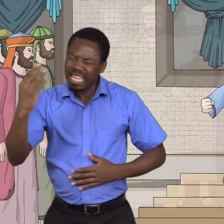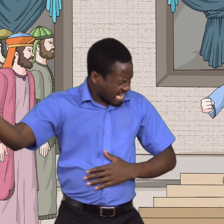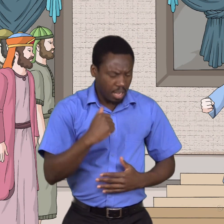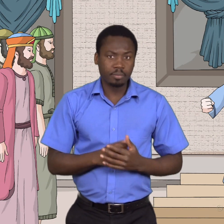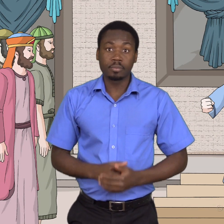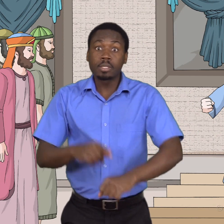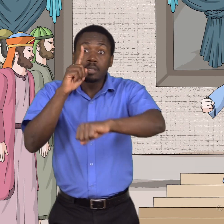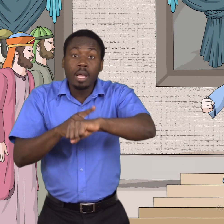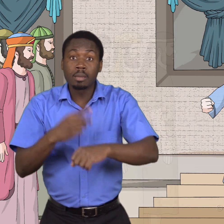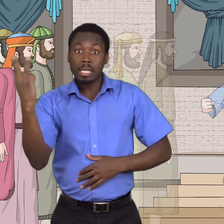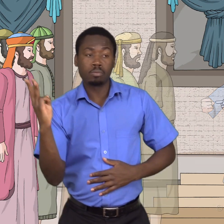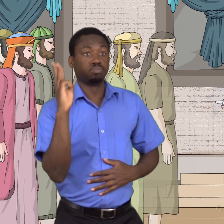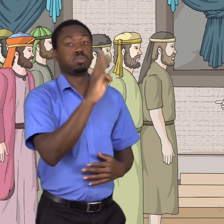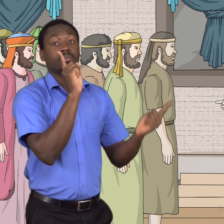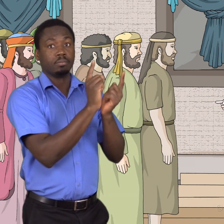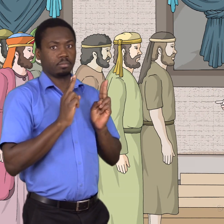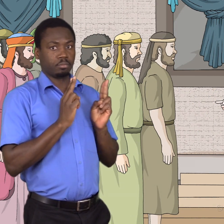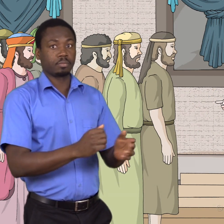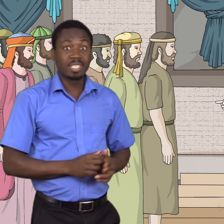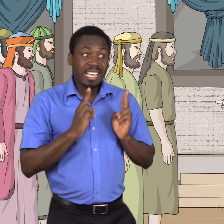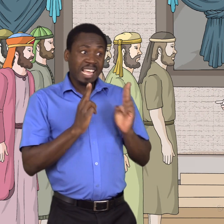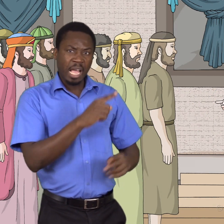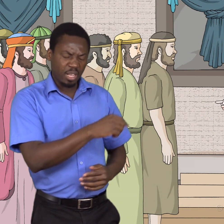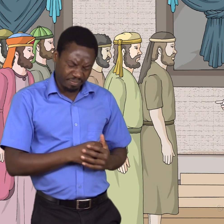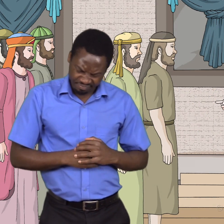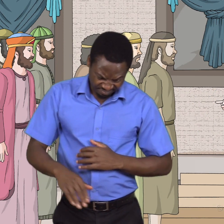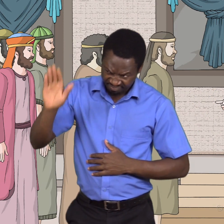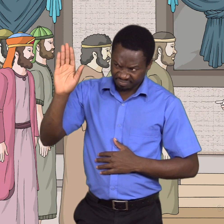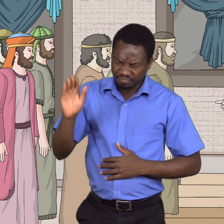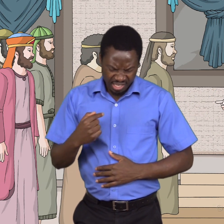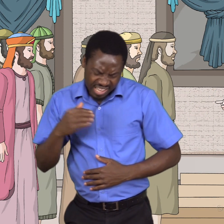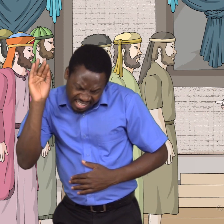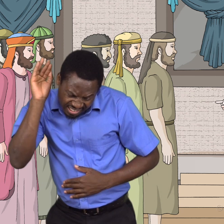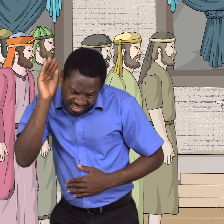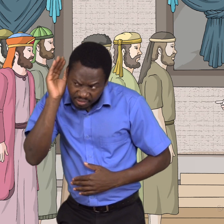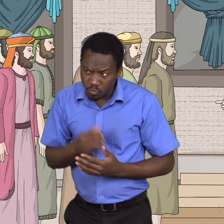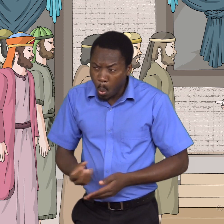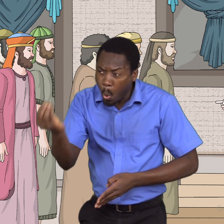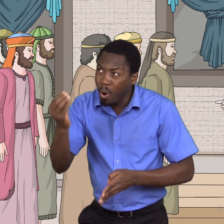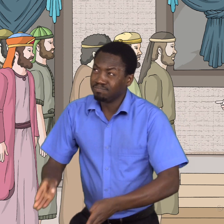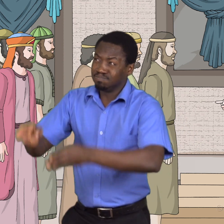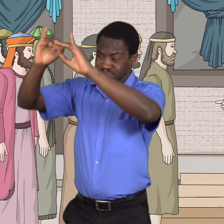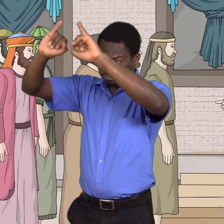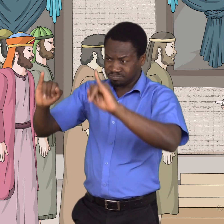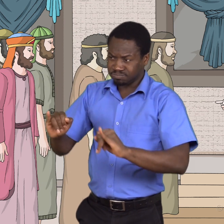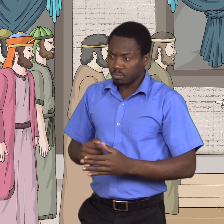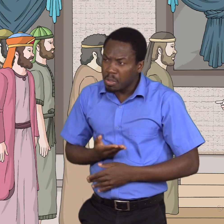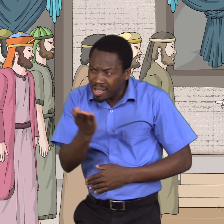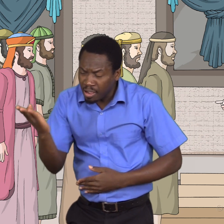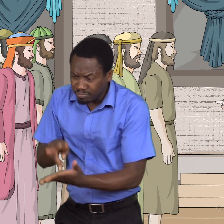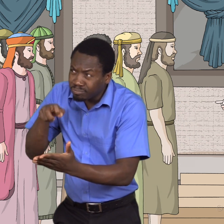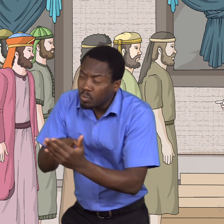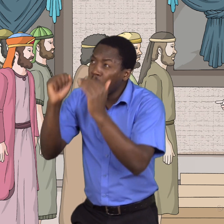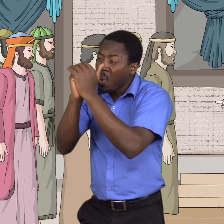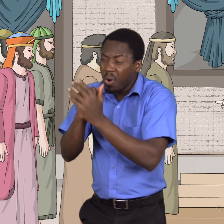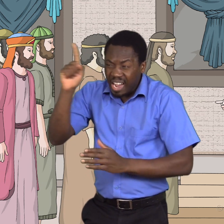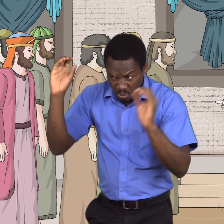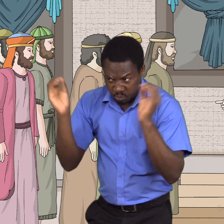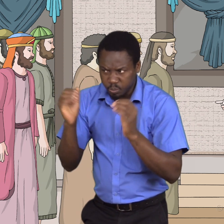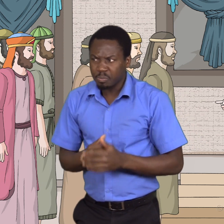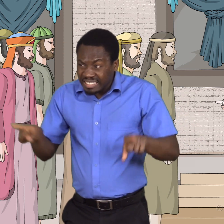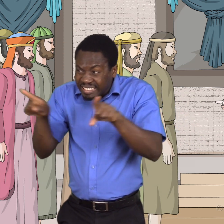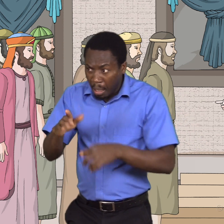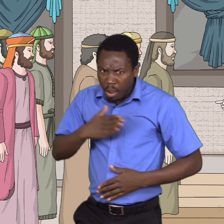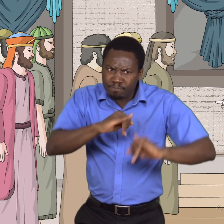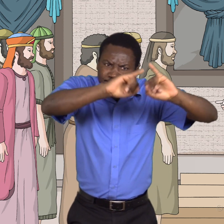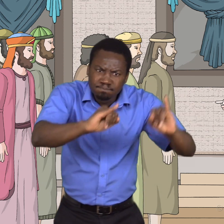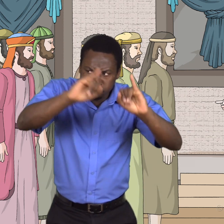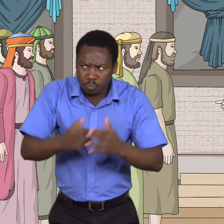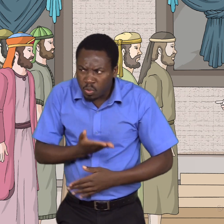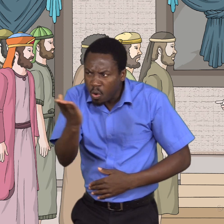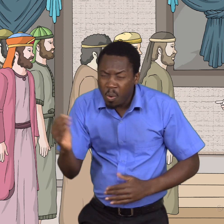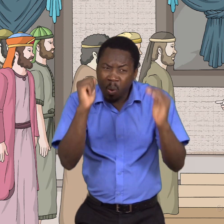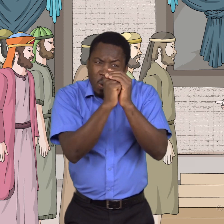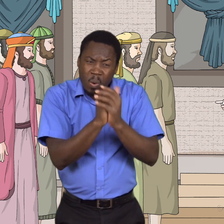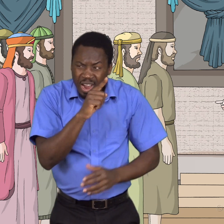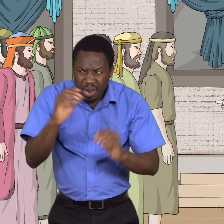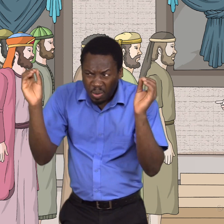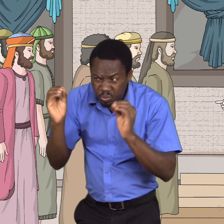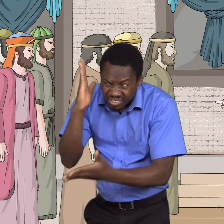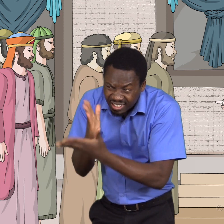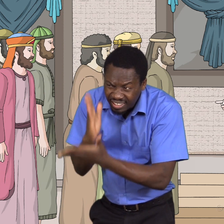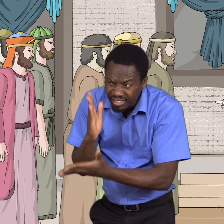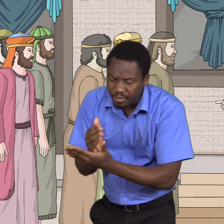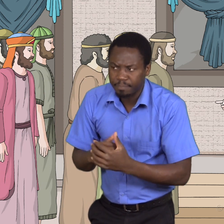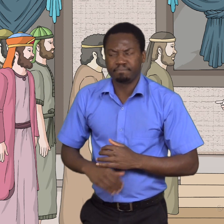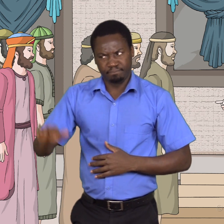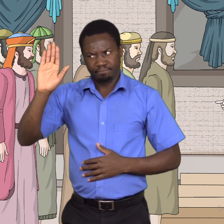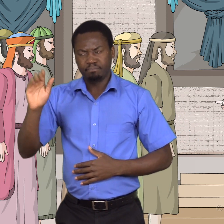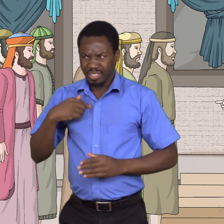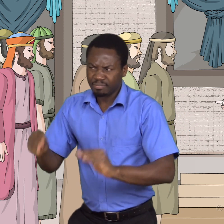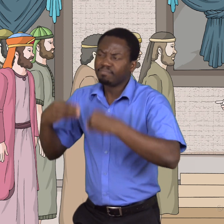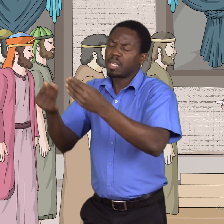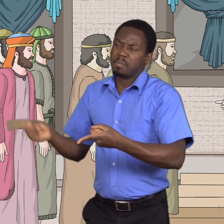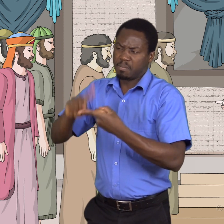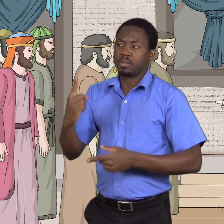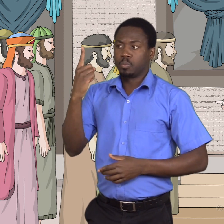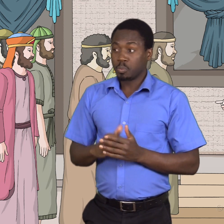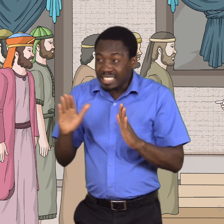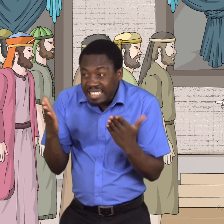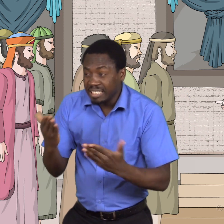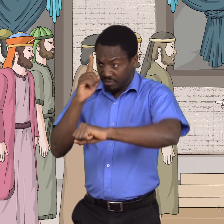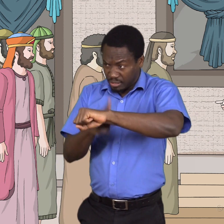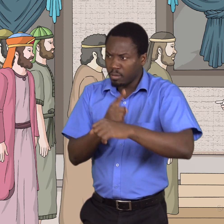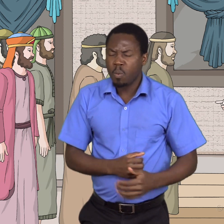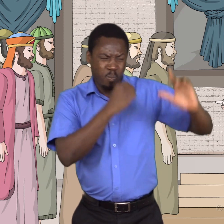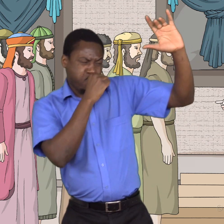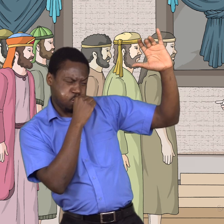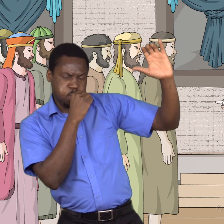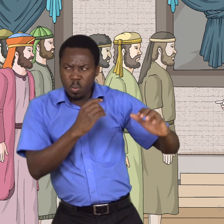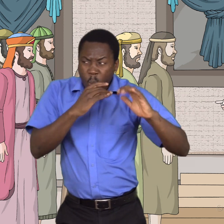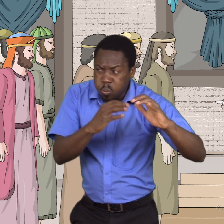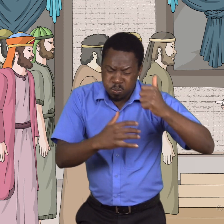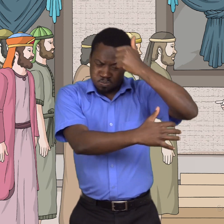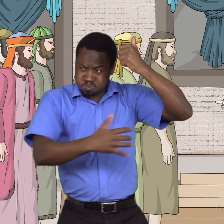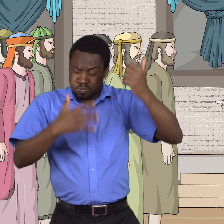So these men were brought before the king, and Nebuchadnezzar said to them, “Shadrach, Meshach, and Abednego, is it true that you do not serve my gods or worship the golden statue I have set up?